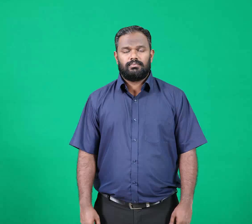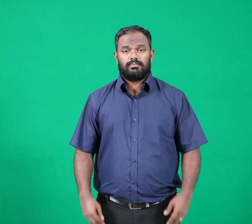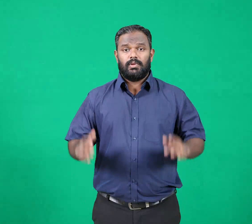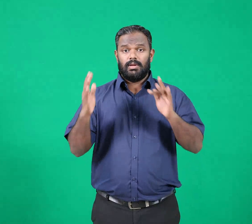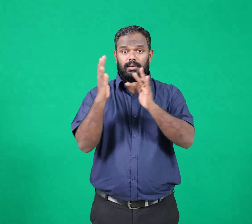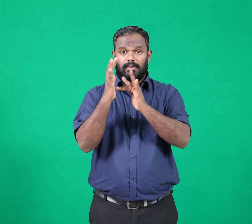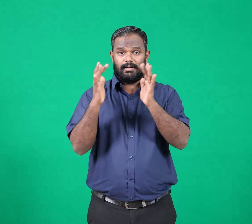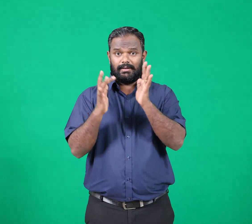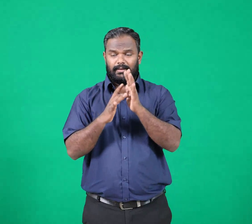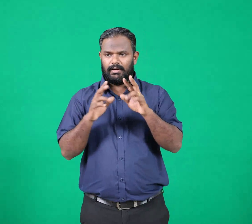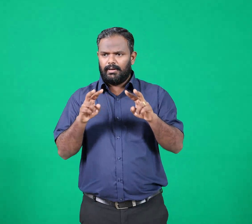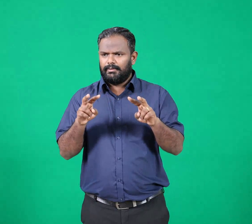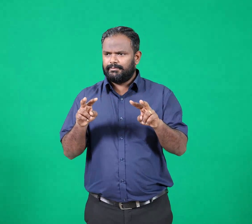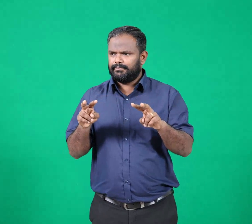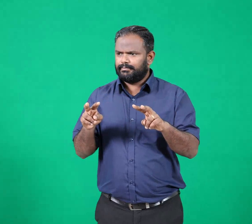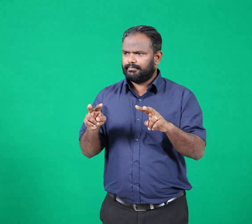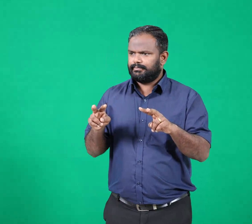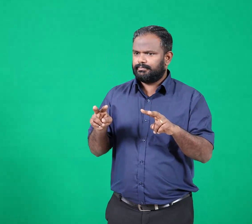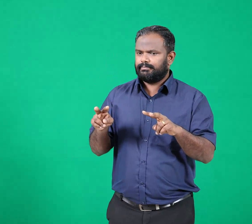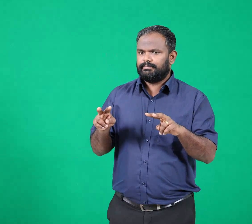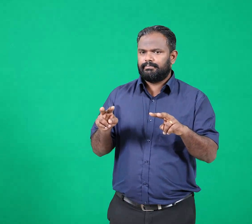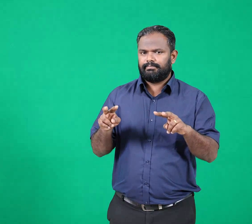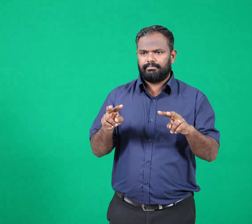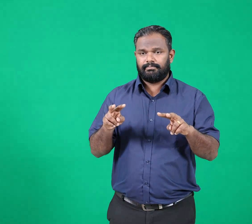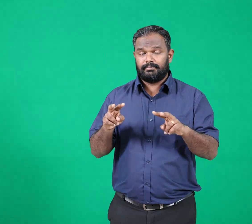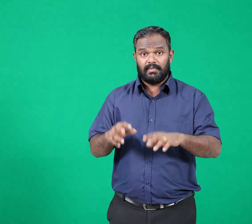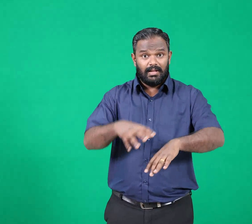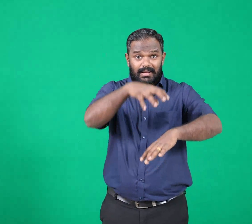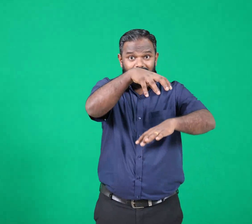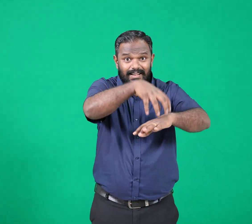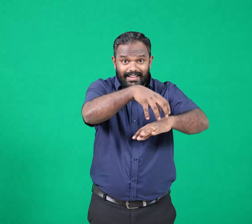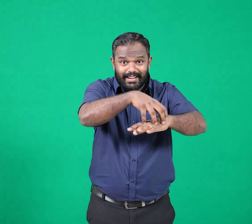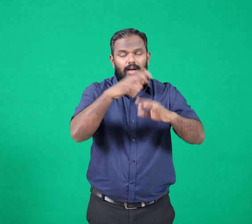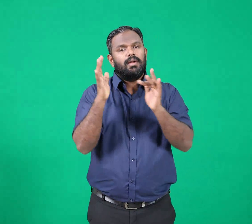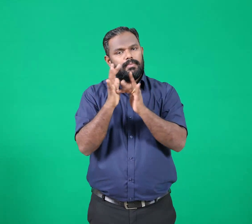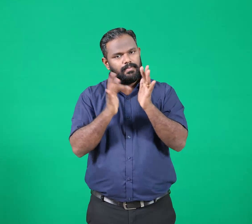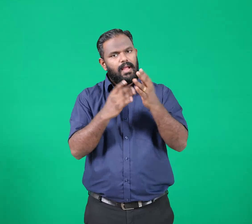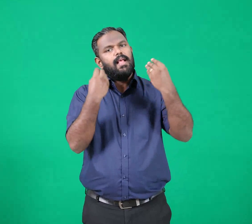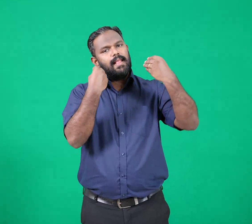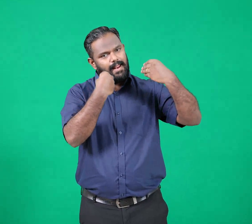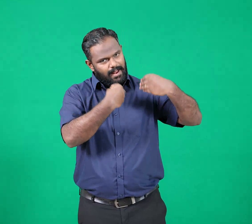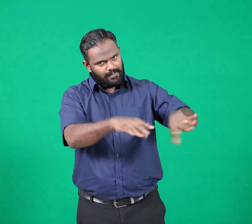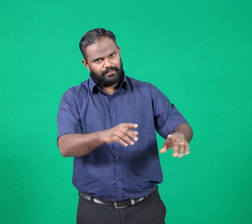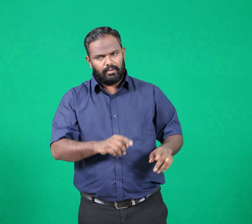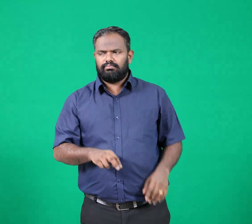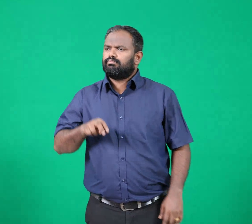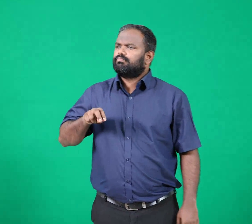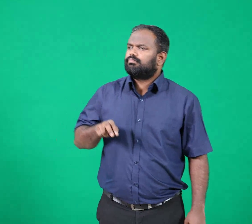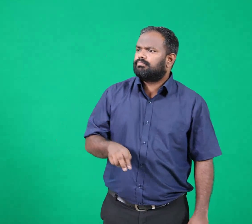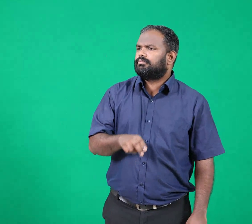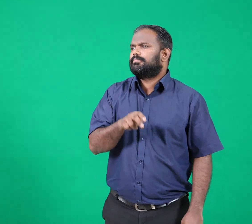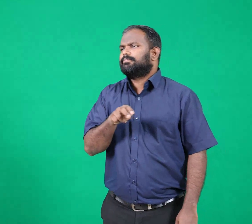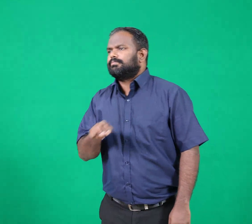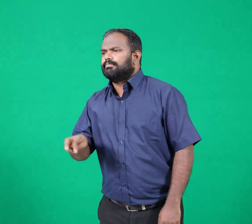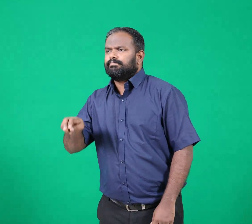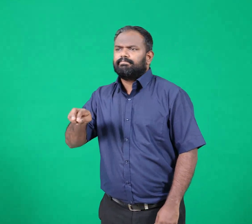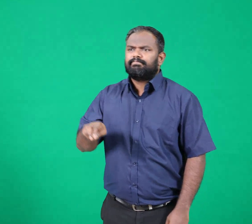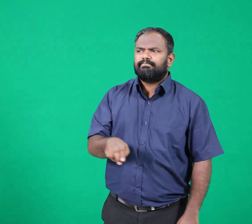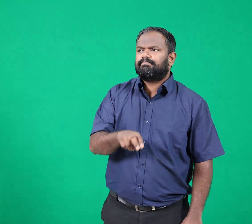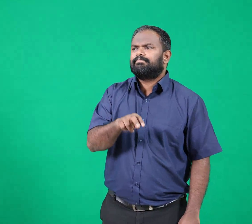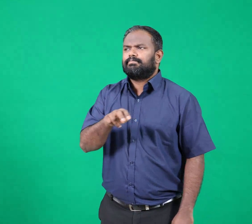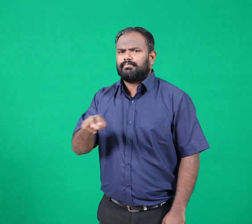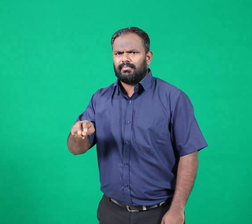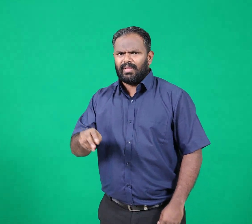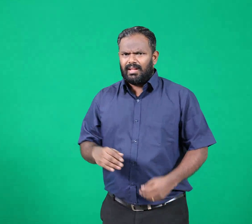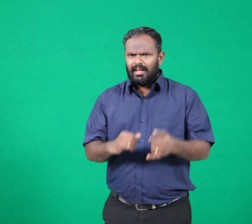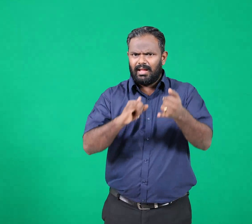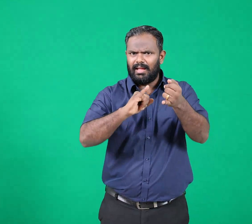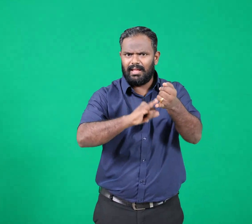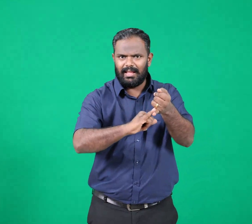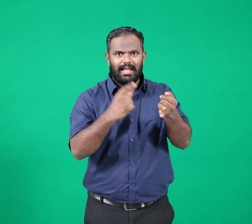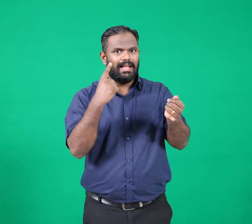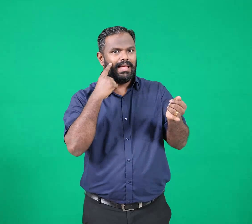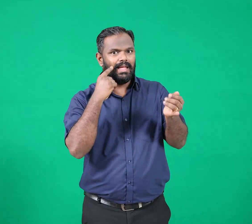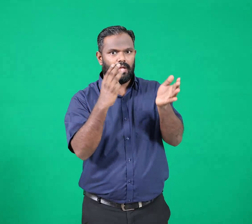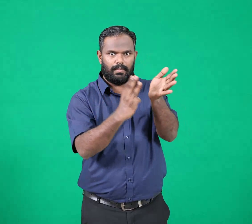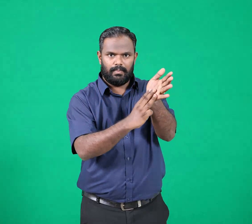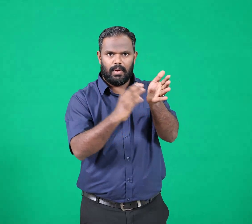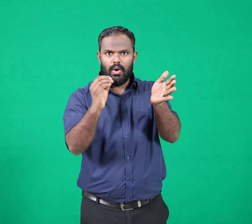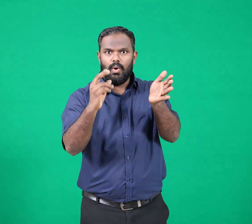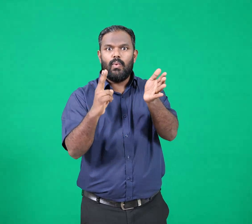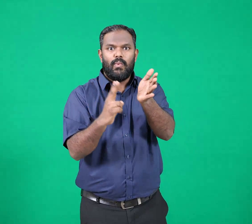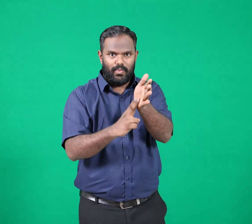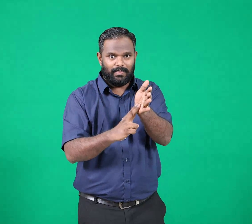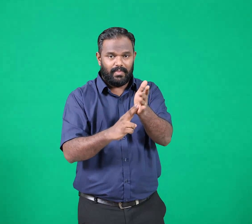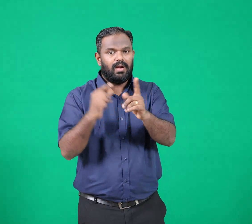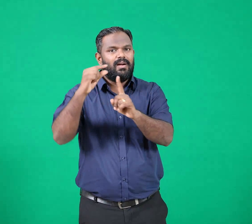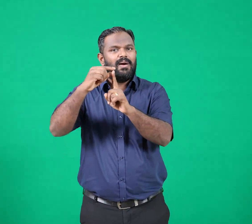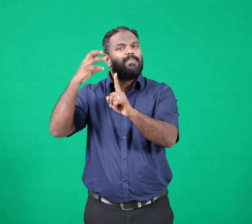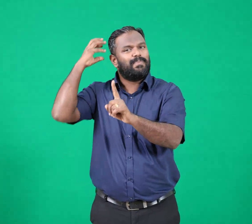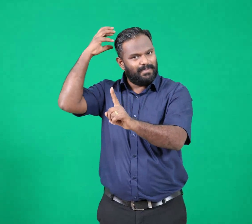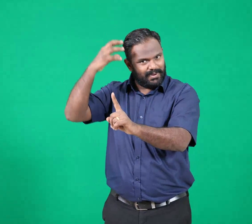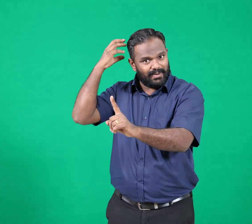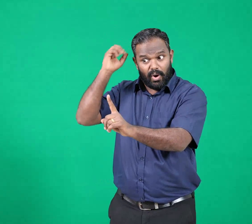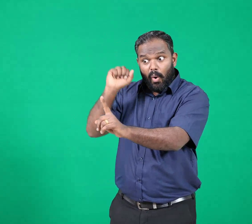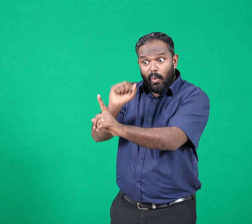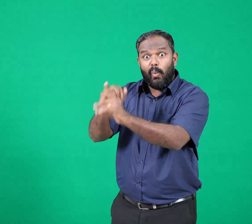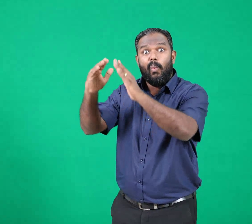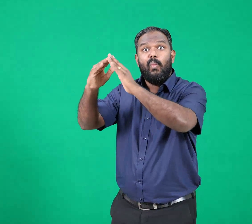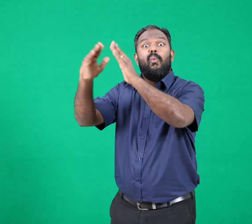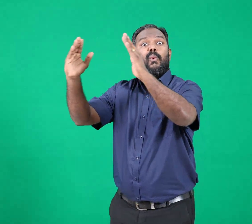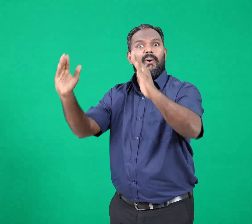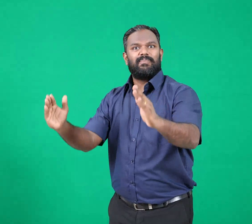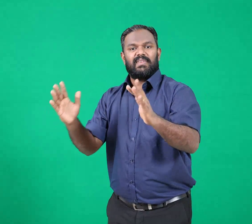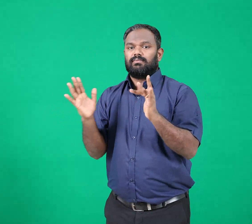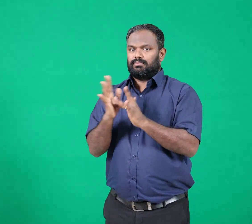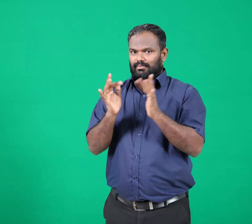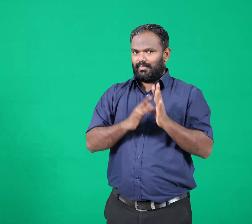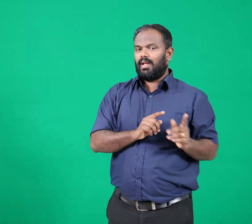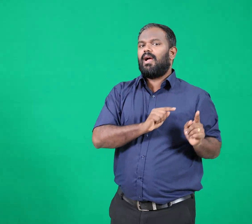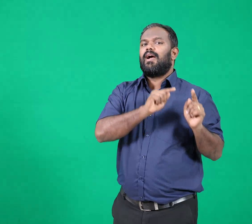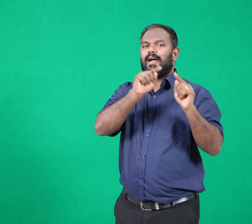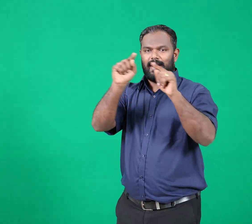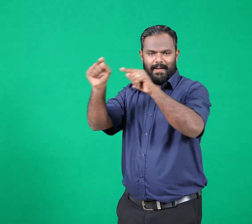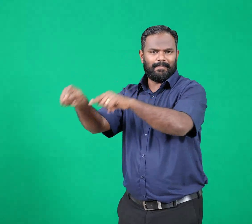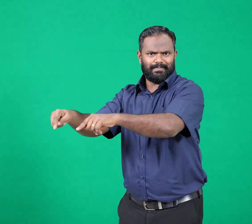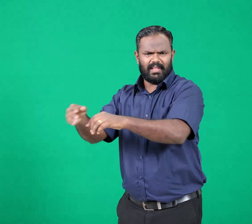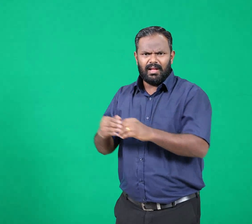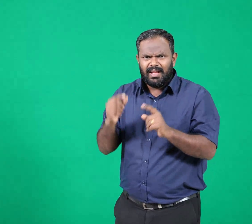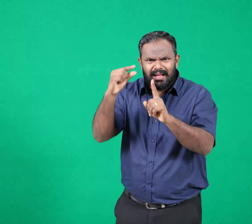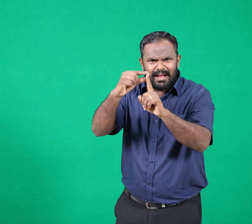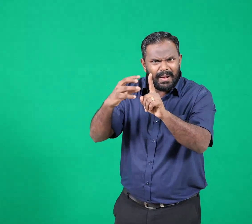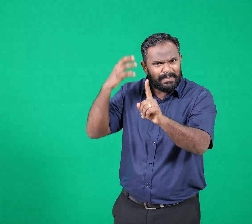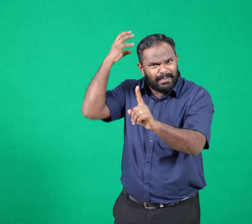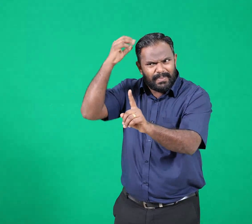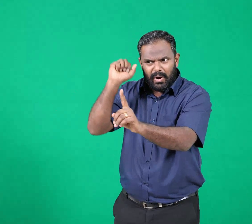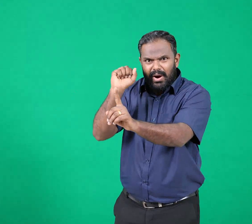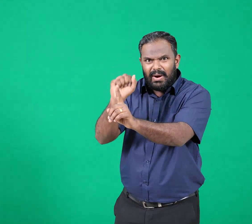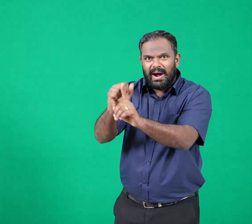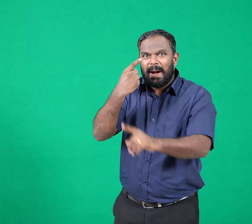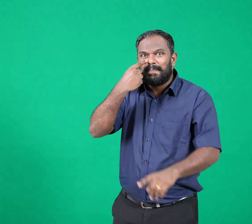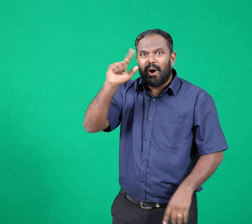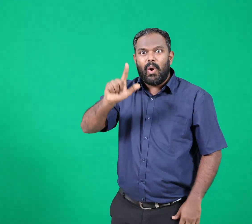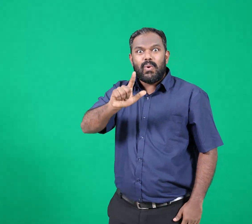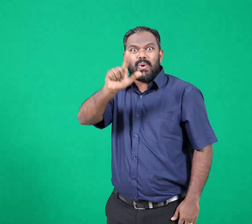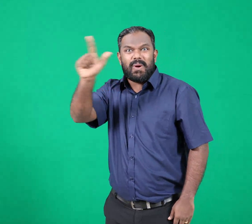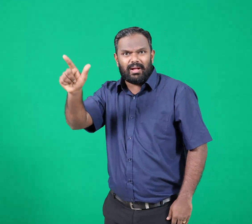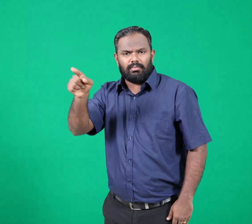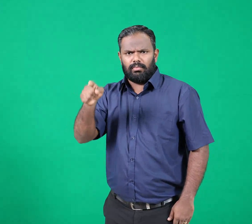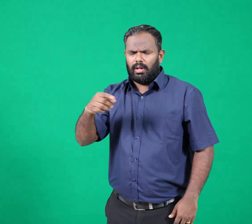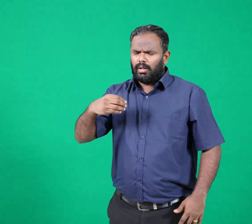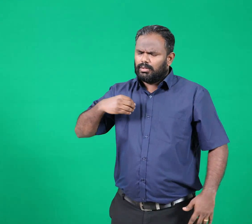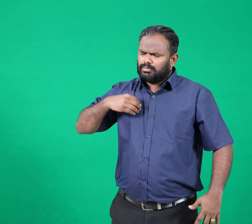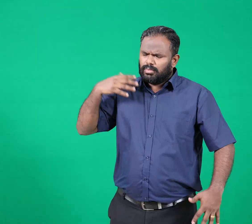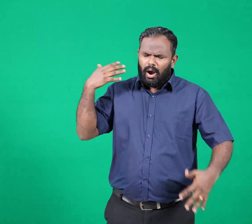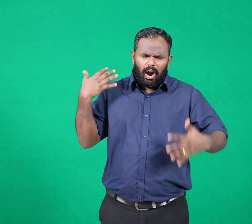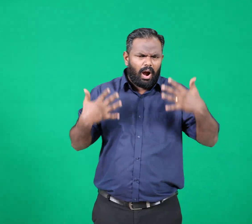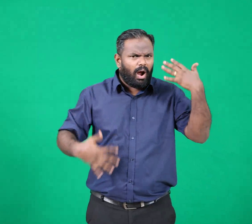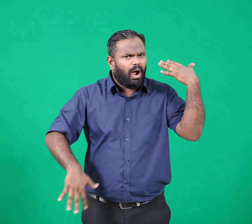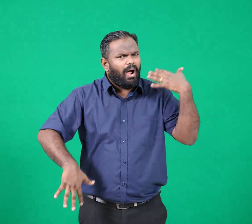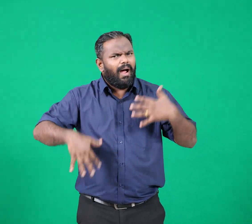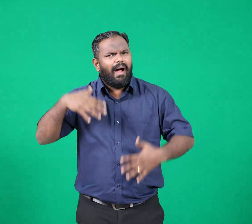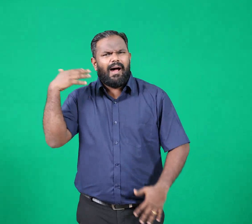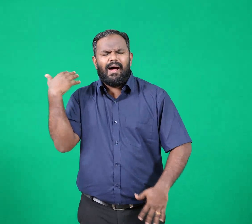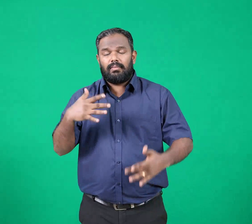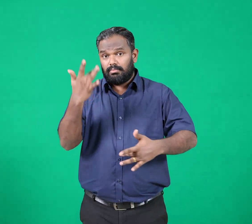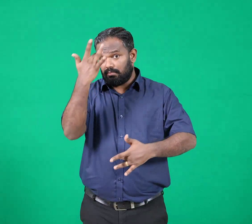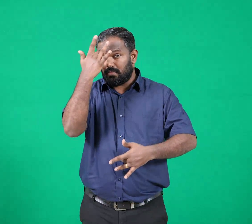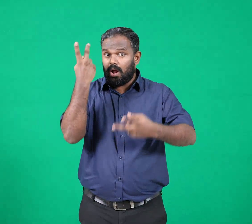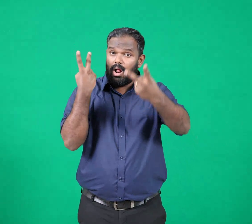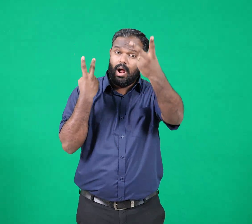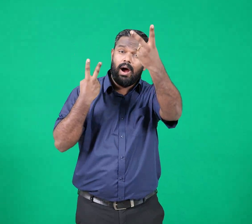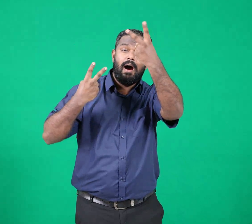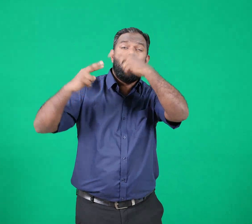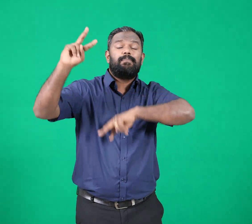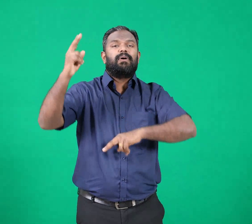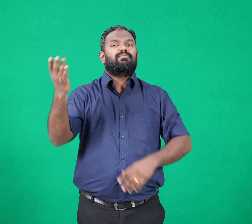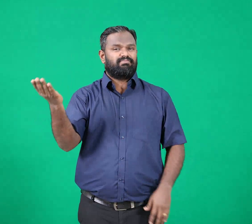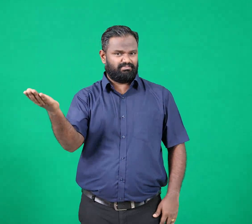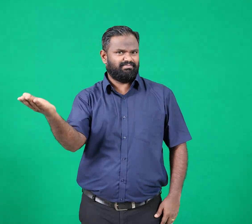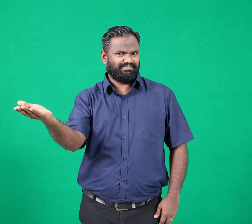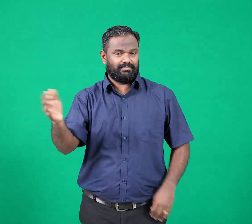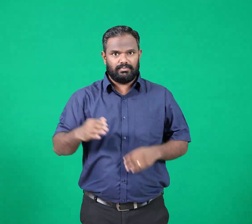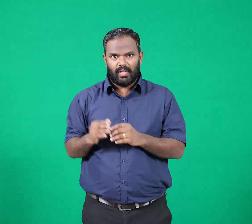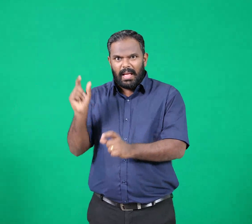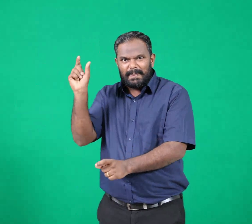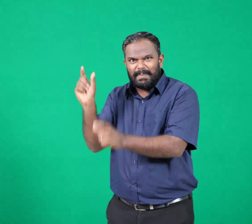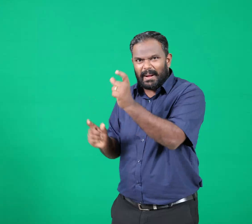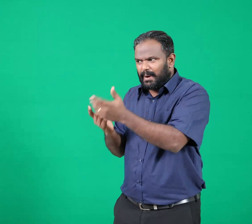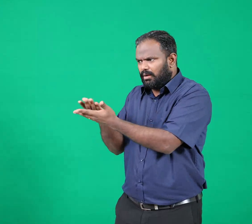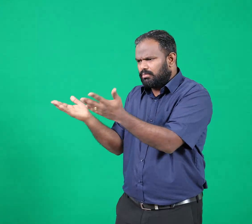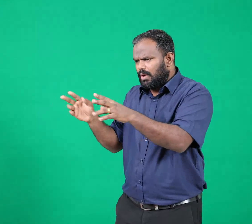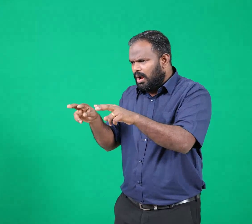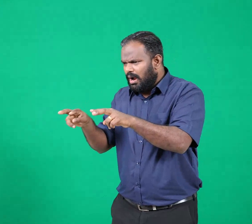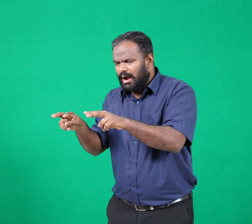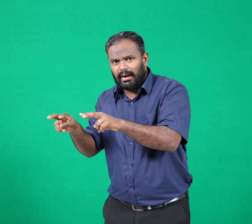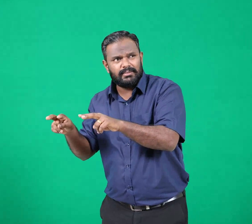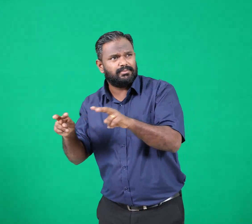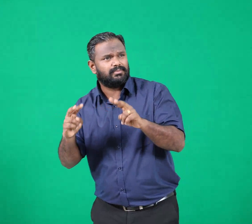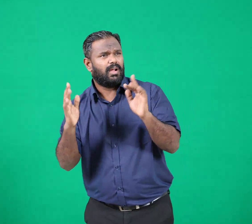After Jesus had left the synagogue, He went to the home of Simon, whose mother-in-law was suffering from a high fever.